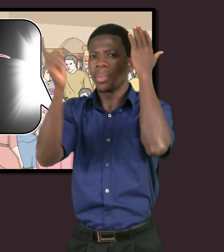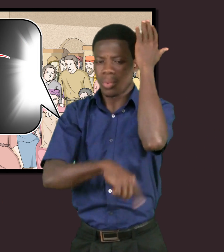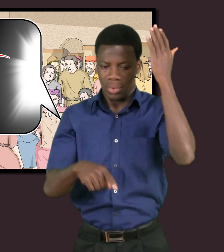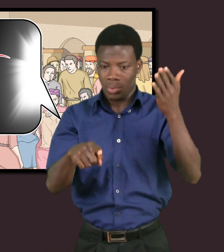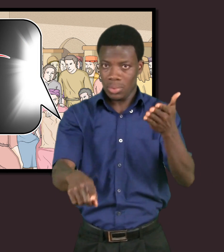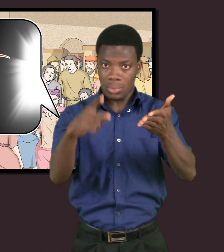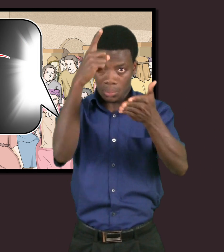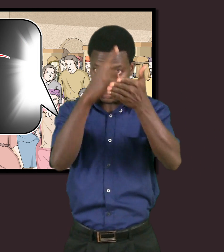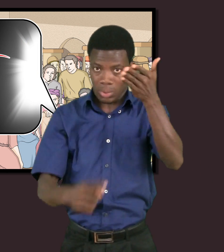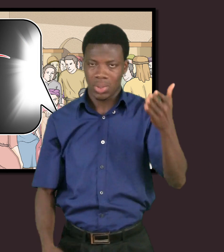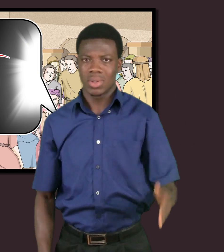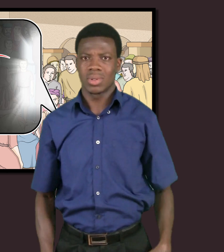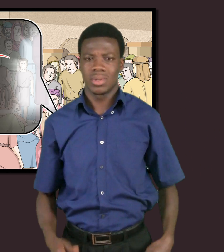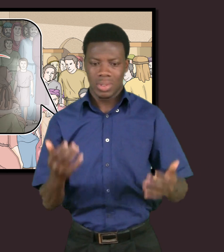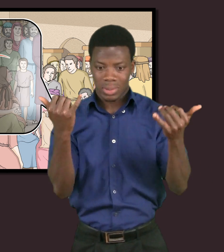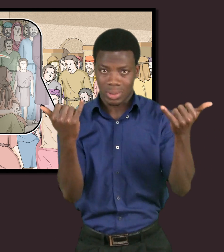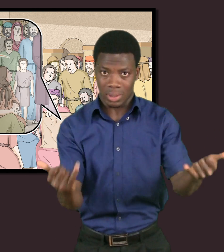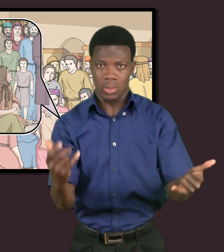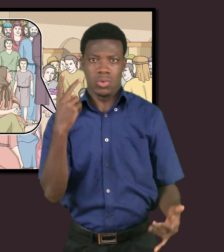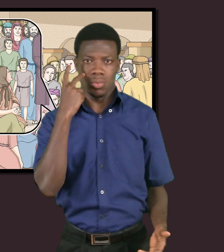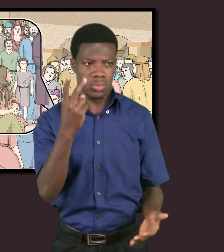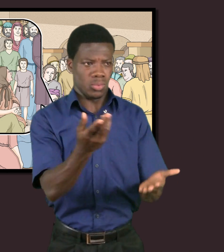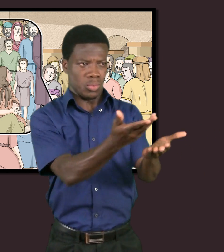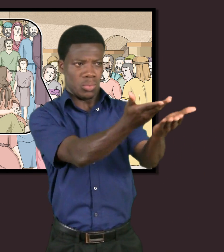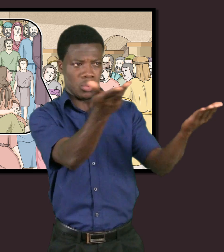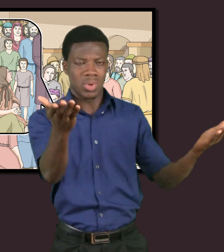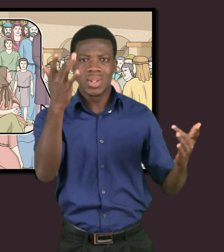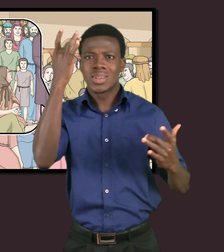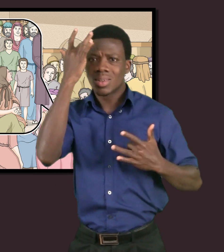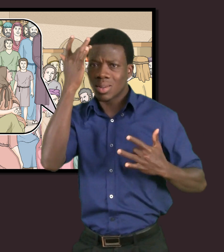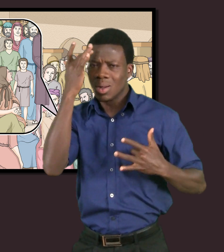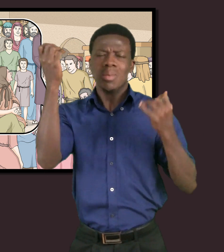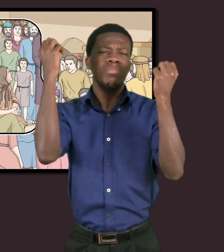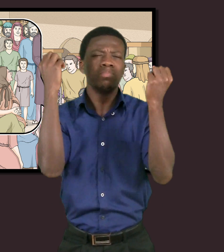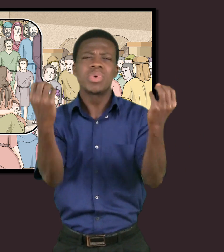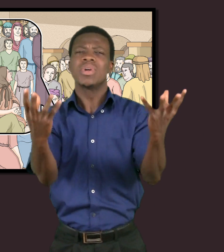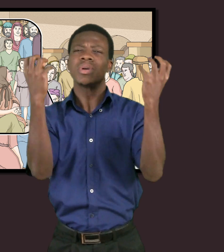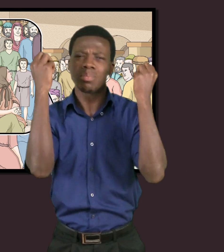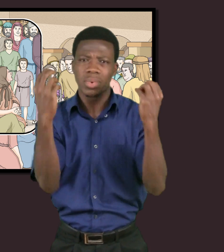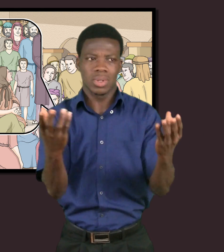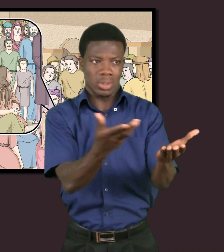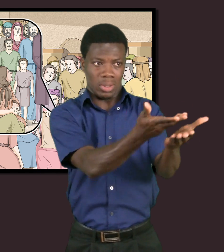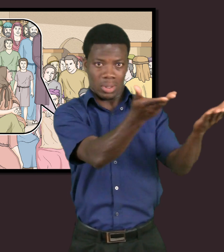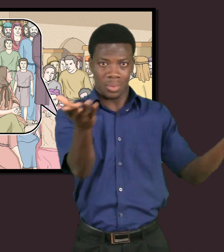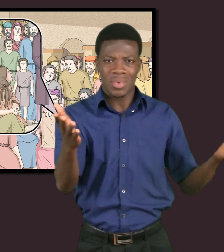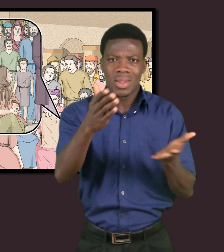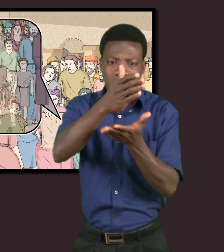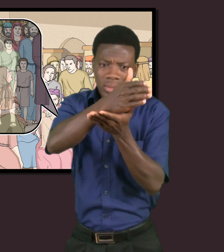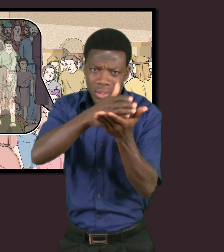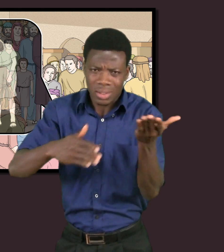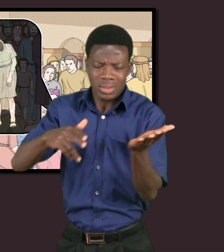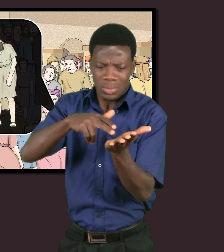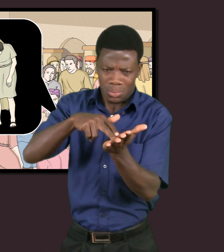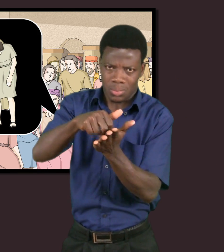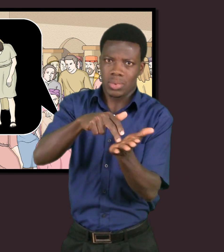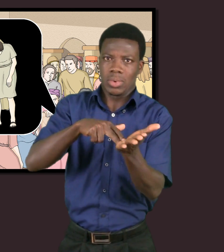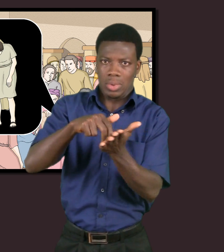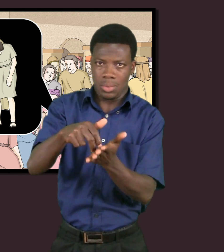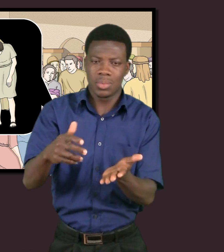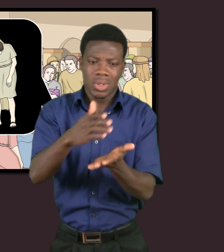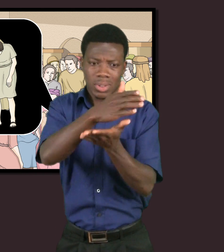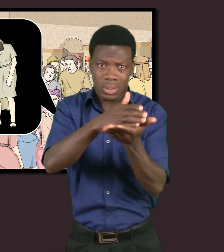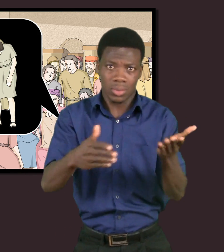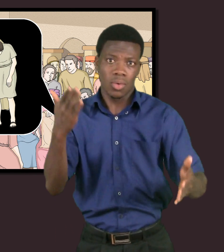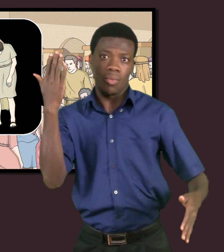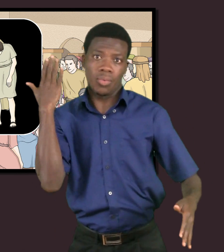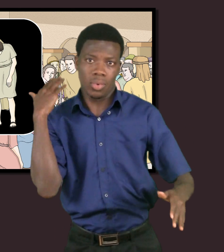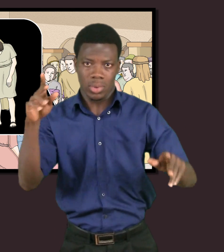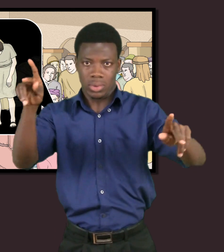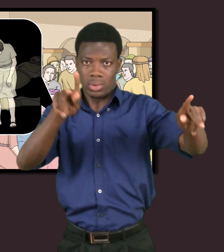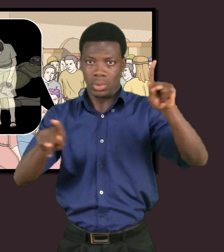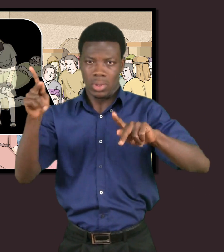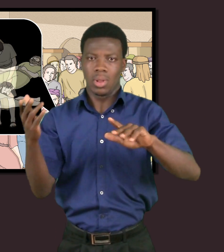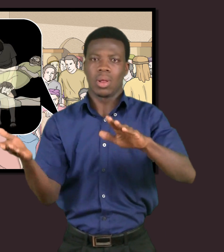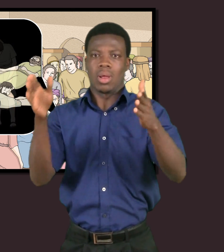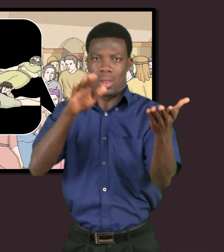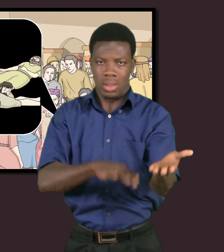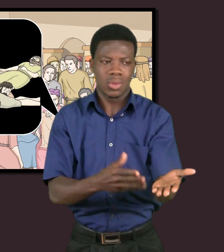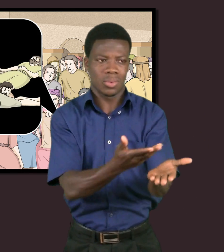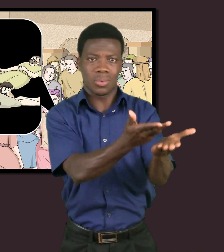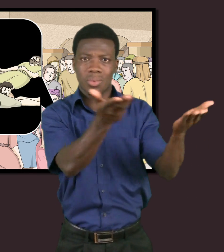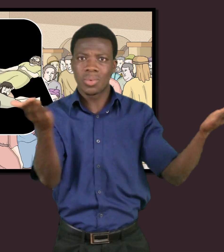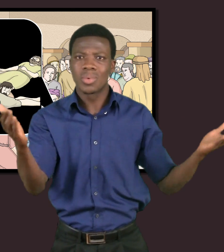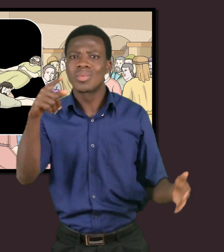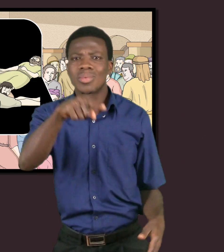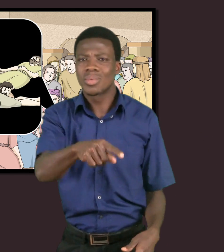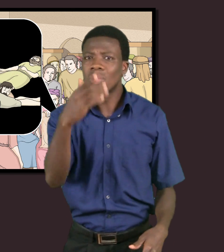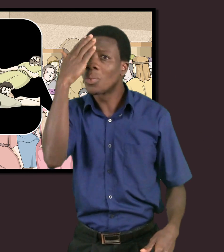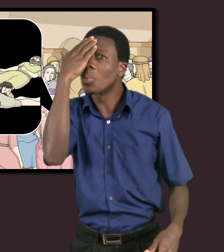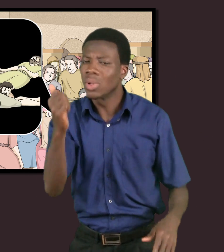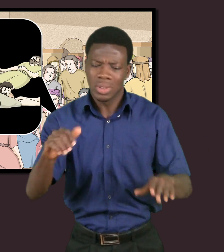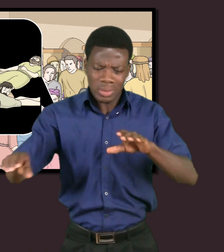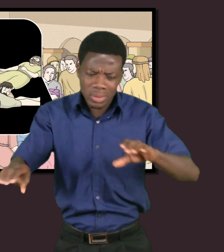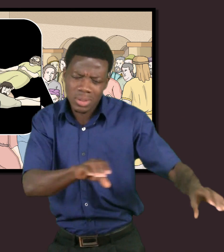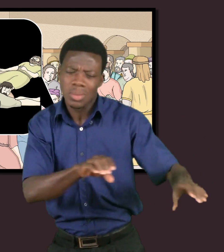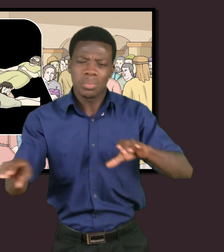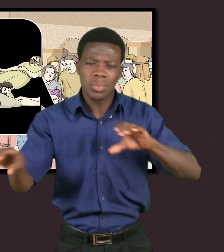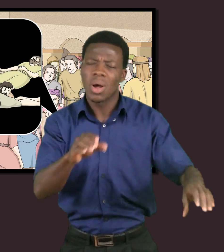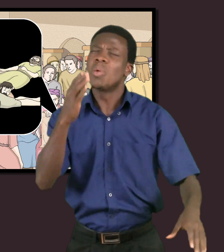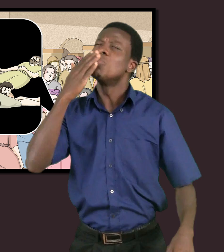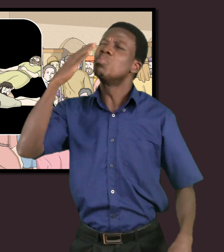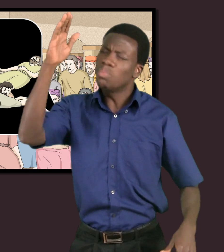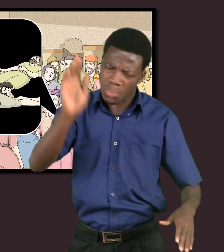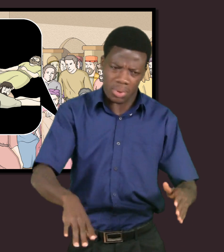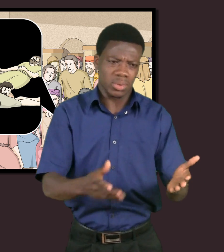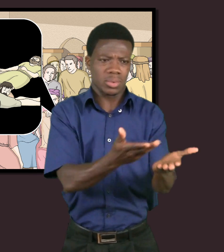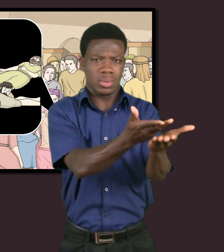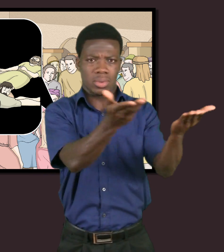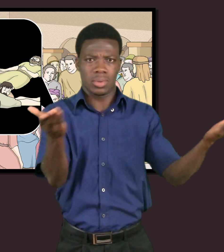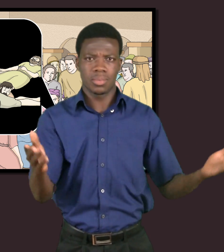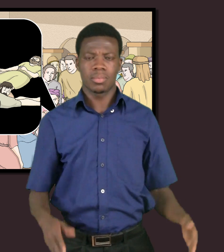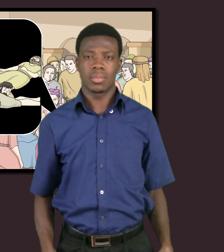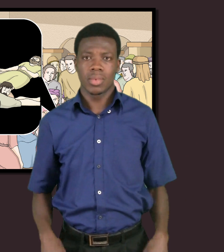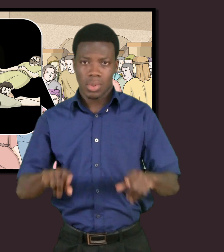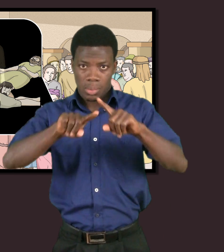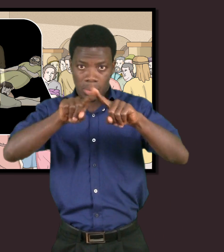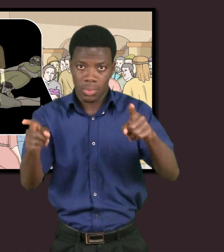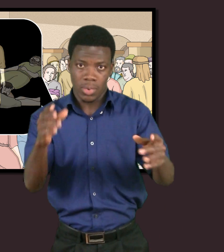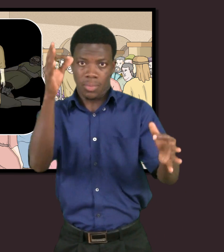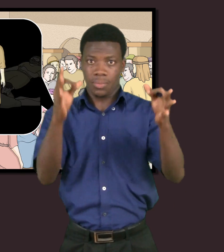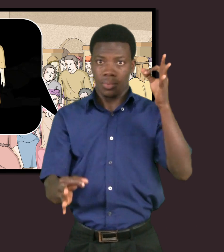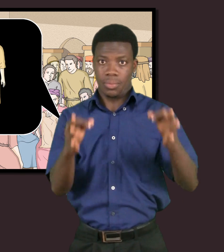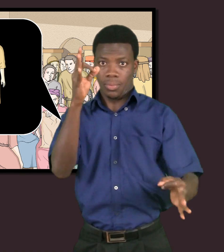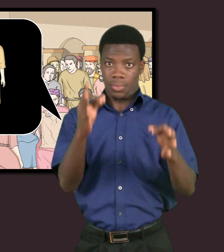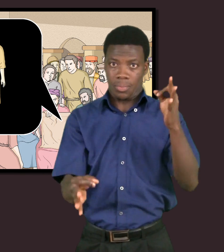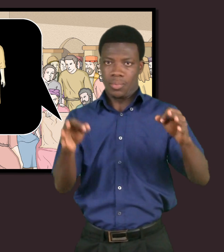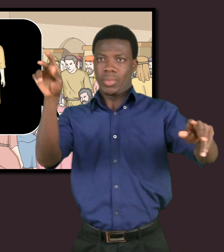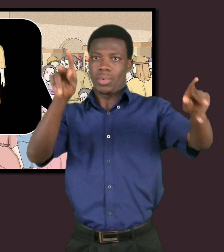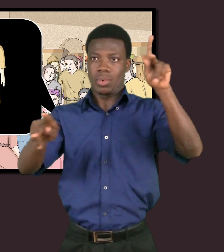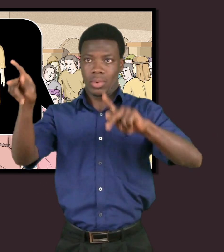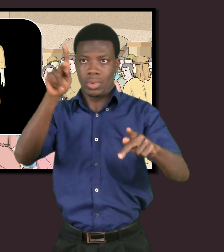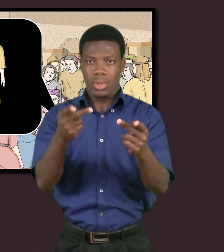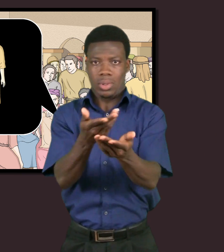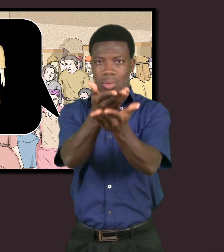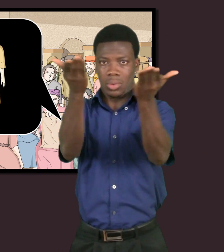That is why many among you are weak and sick, and a number of you have fallen asleep.